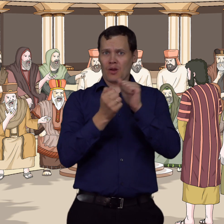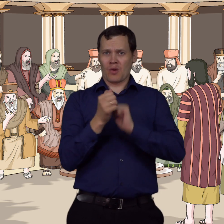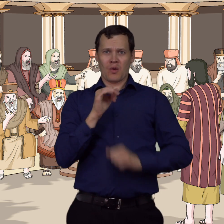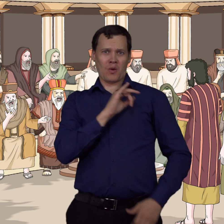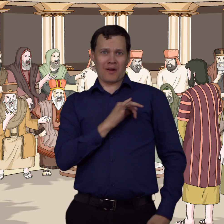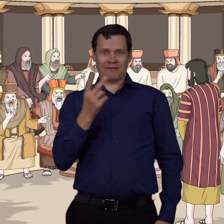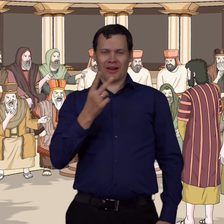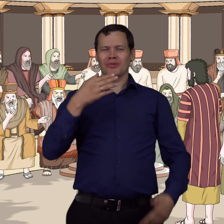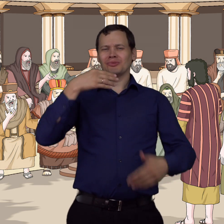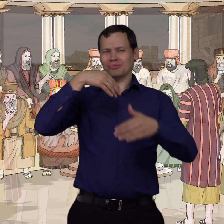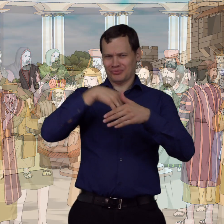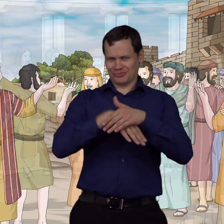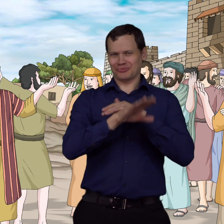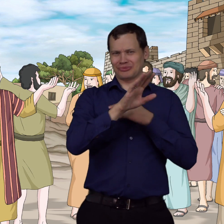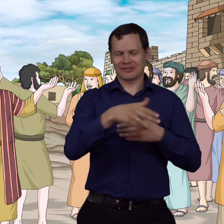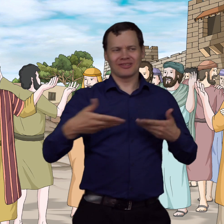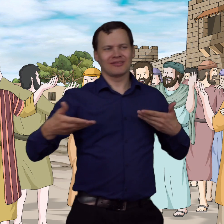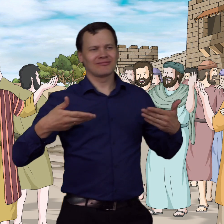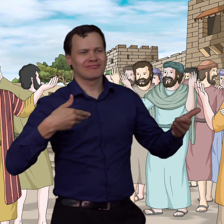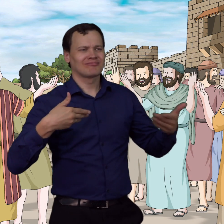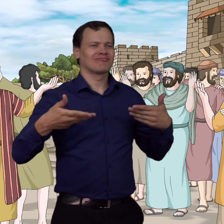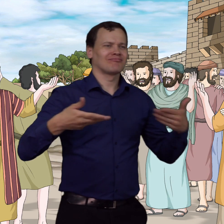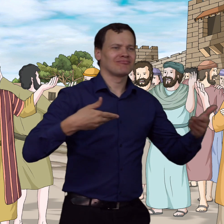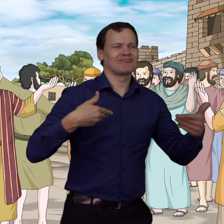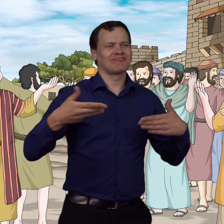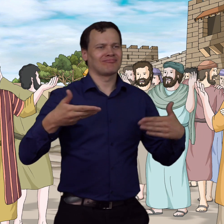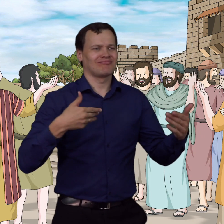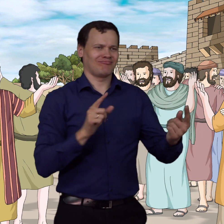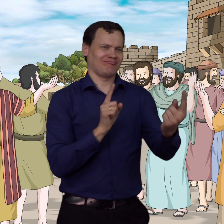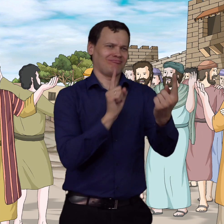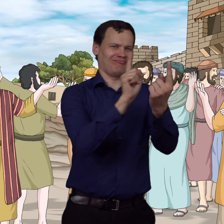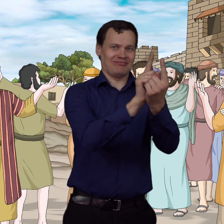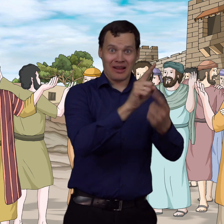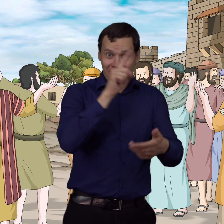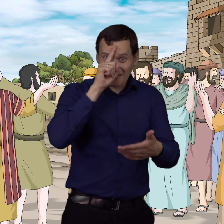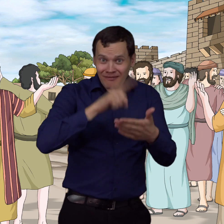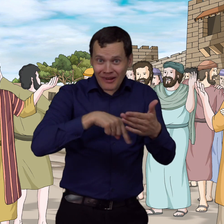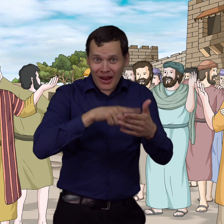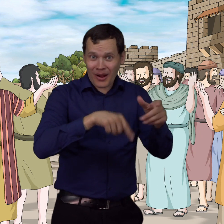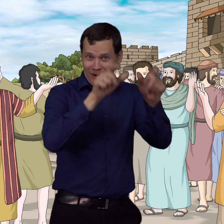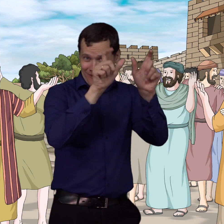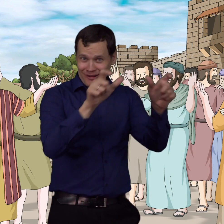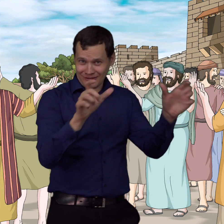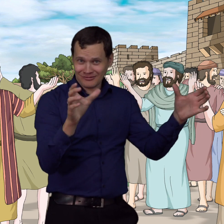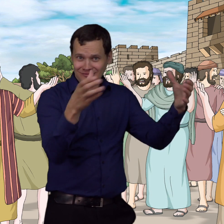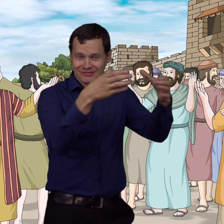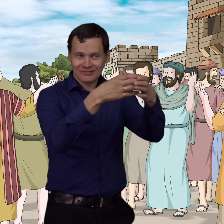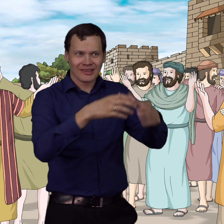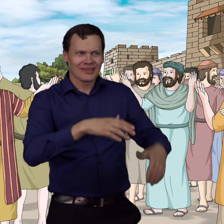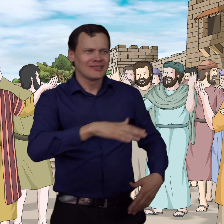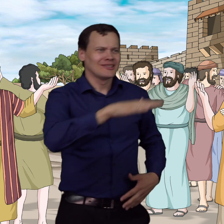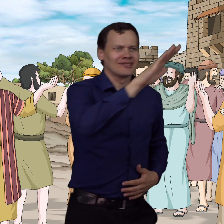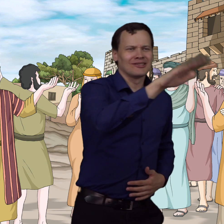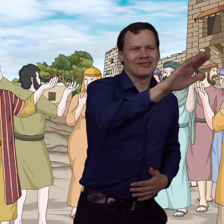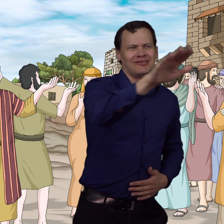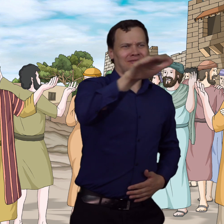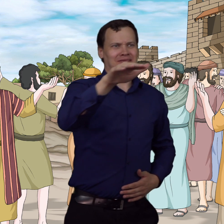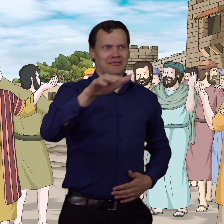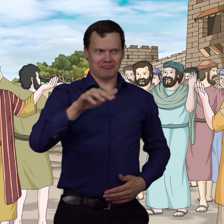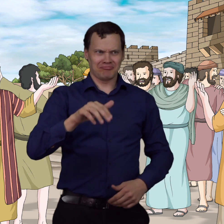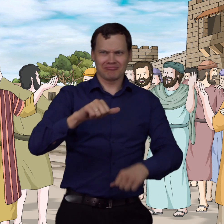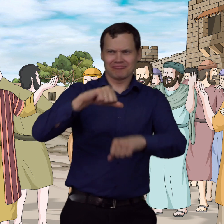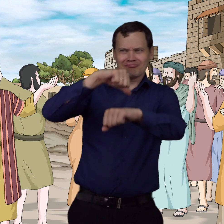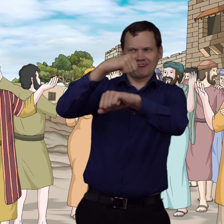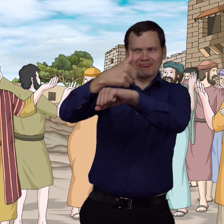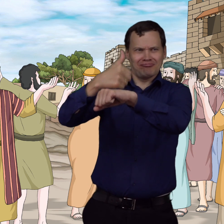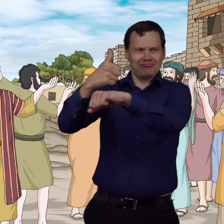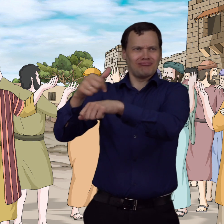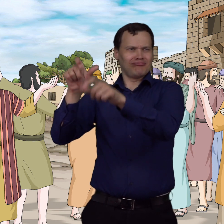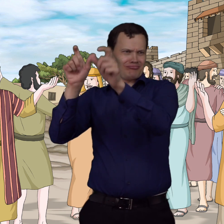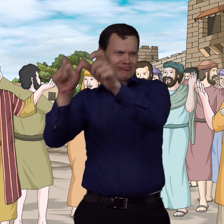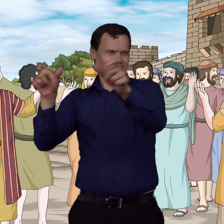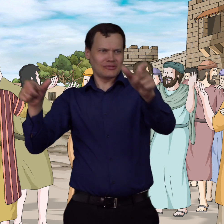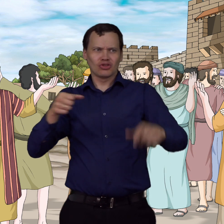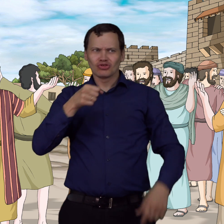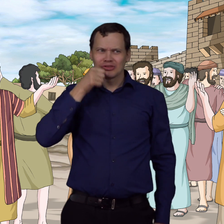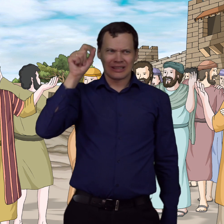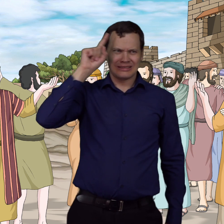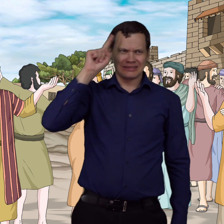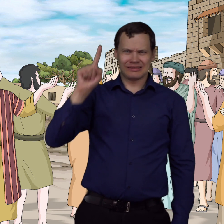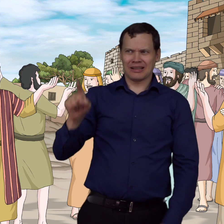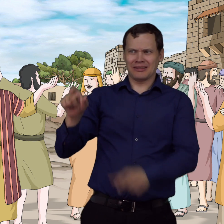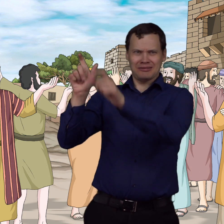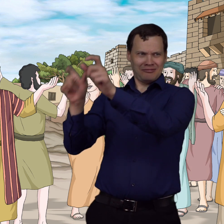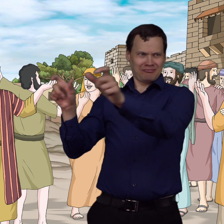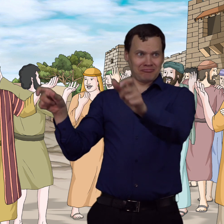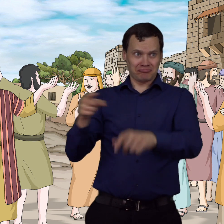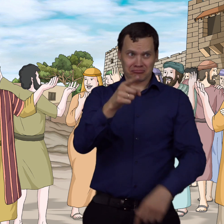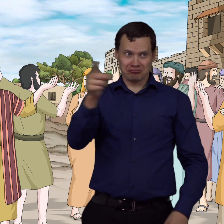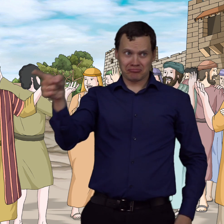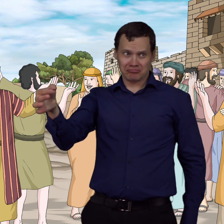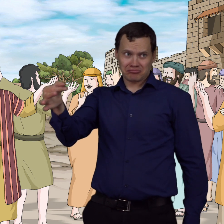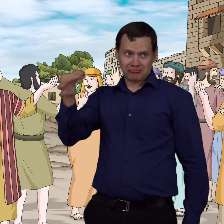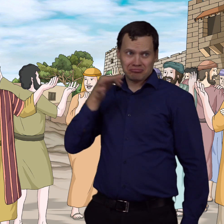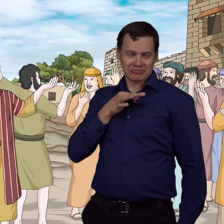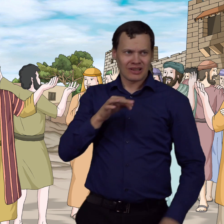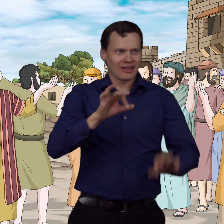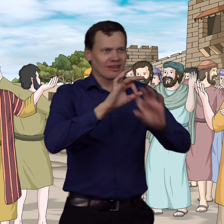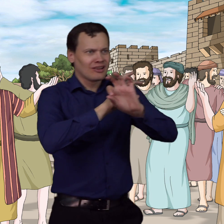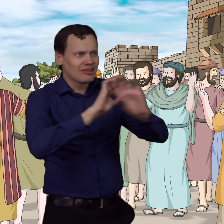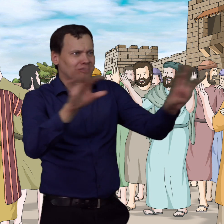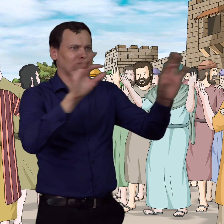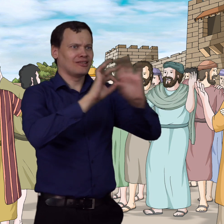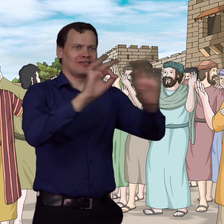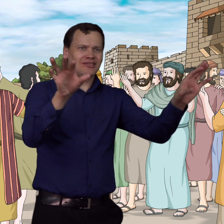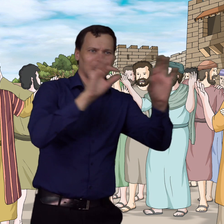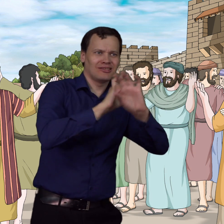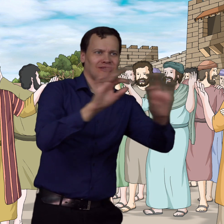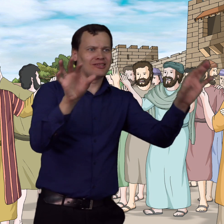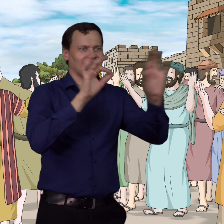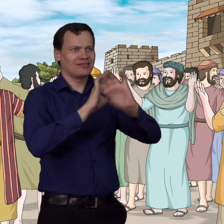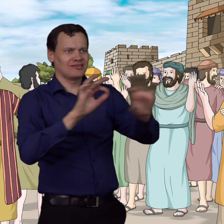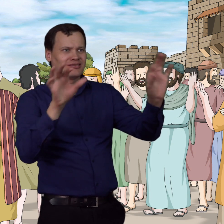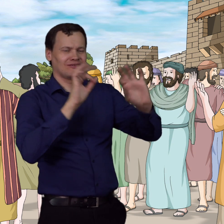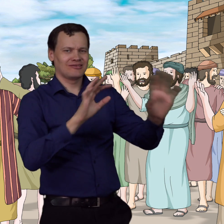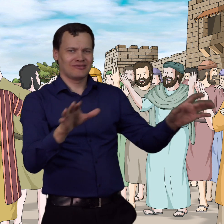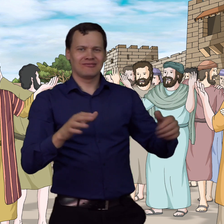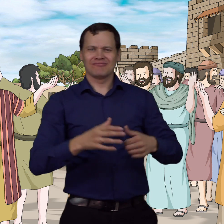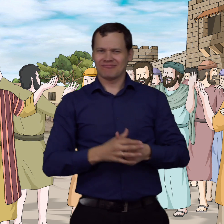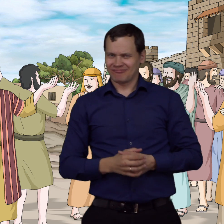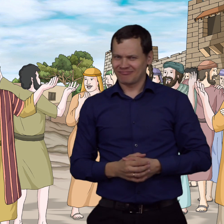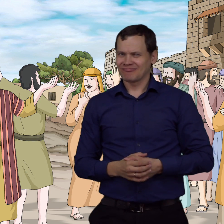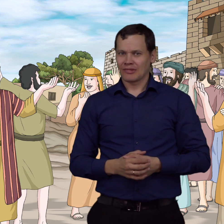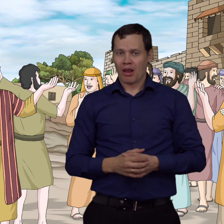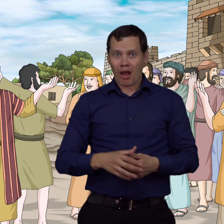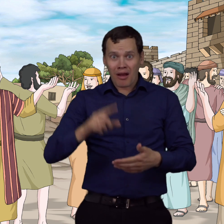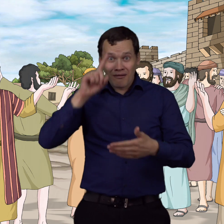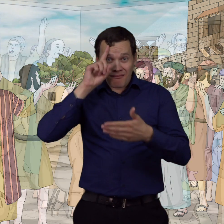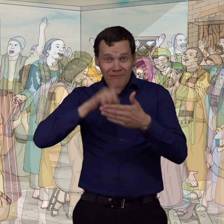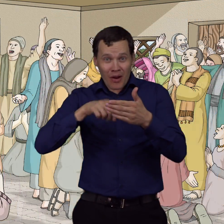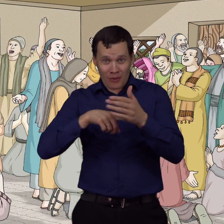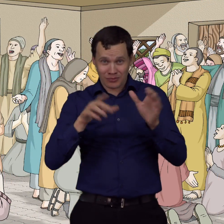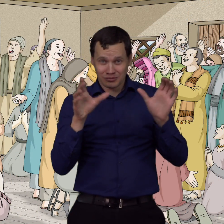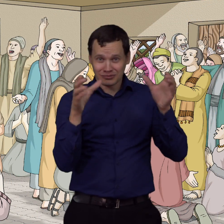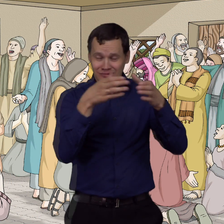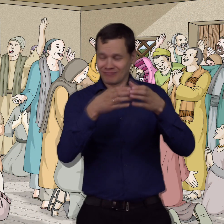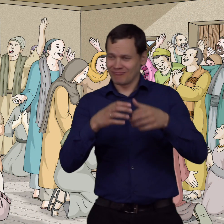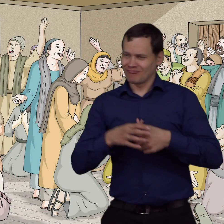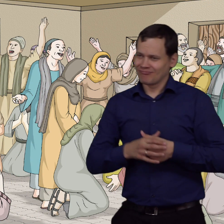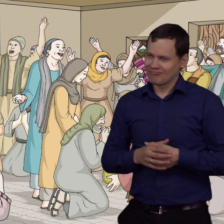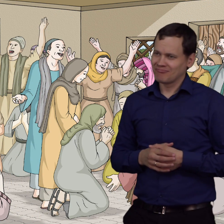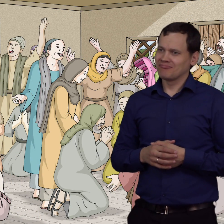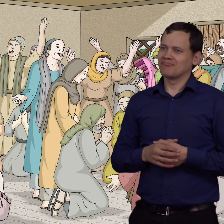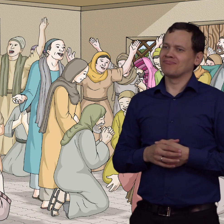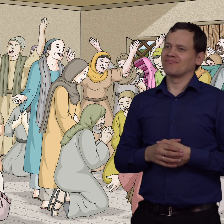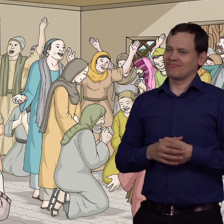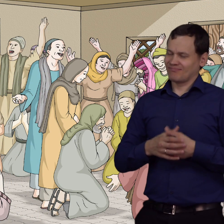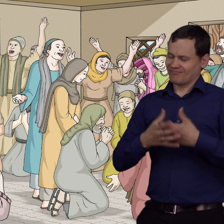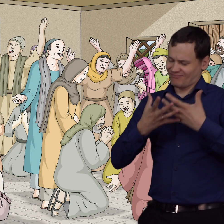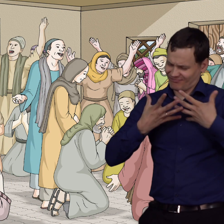They could not find a way to punish them, because all the people were glorifying God for what had happened. For the man who was miraculously healed was over forty years old.